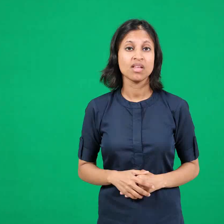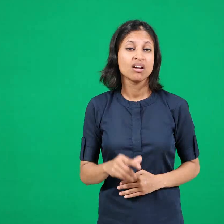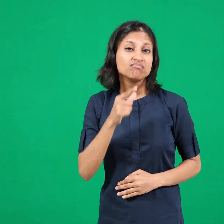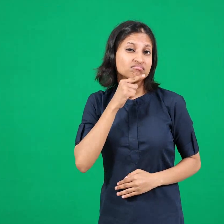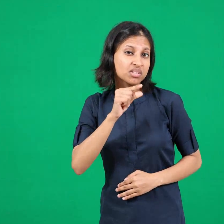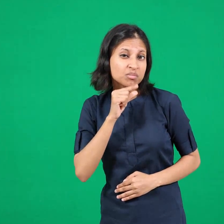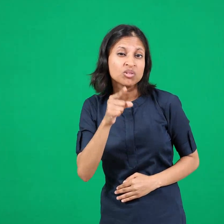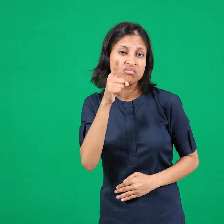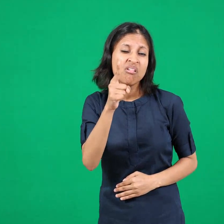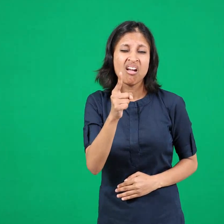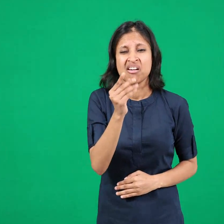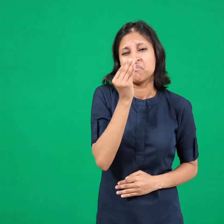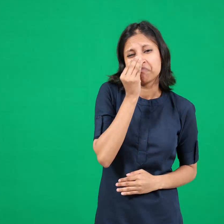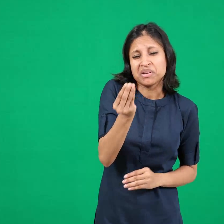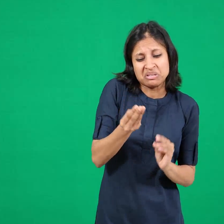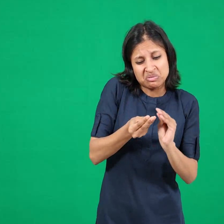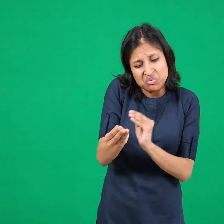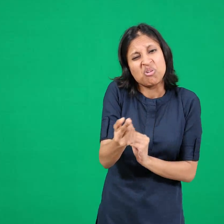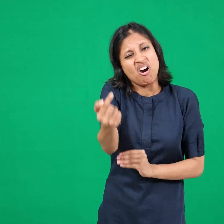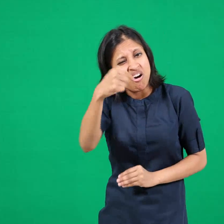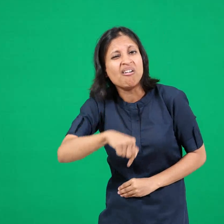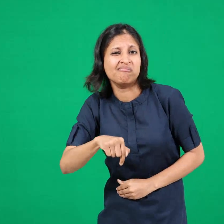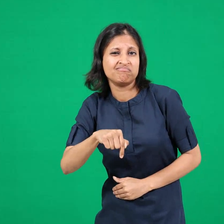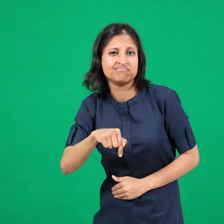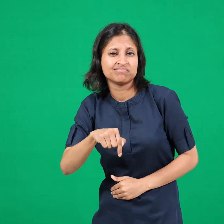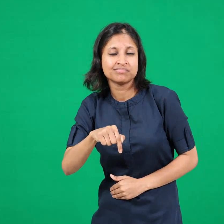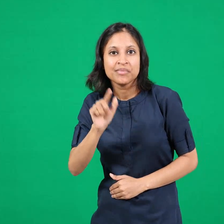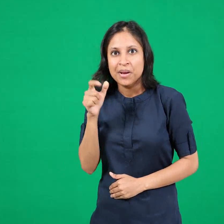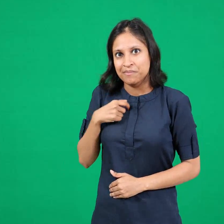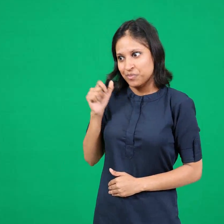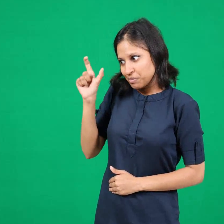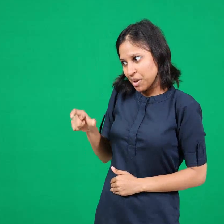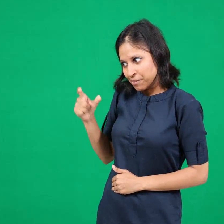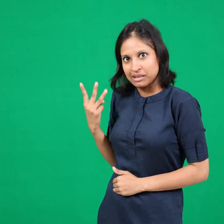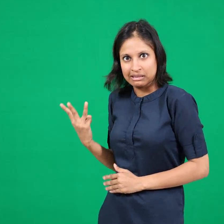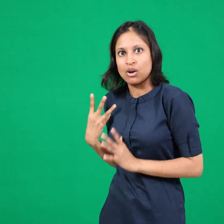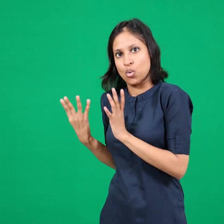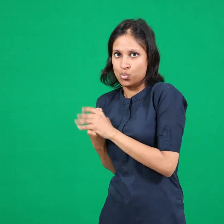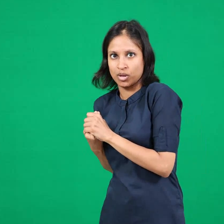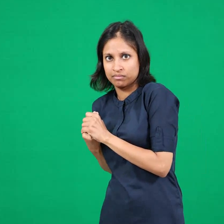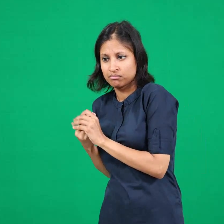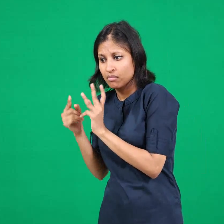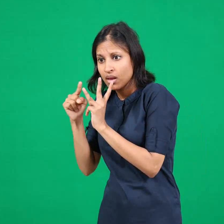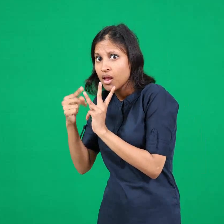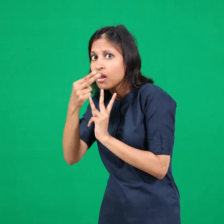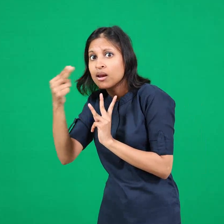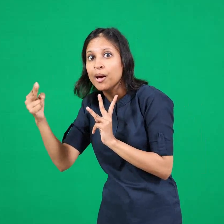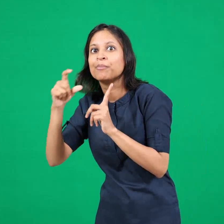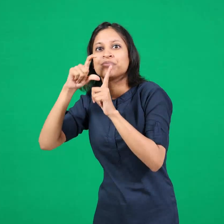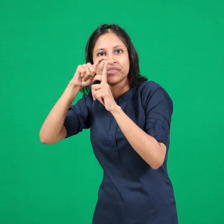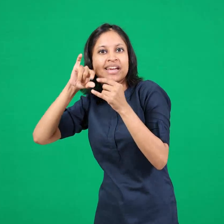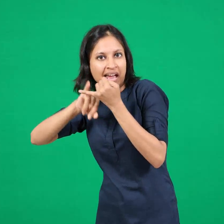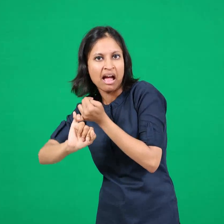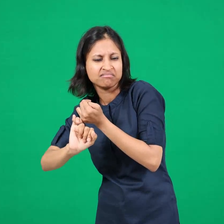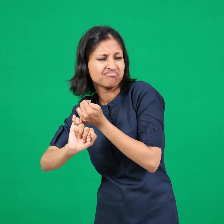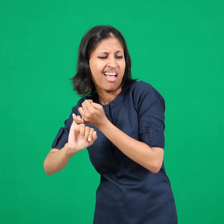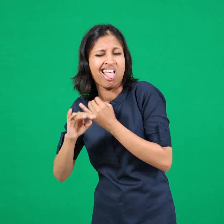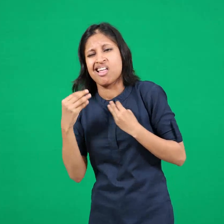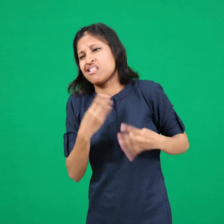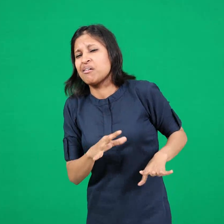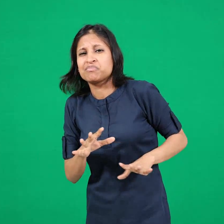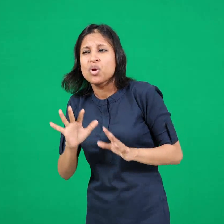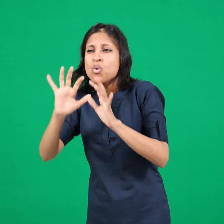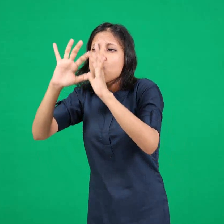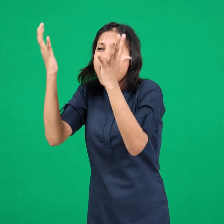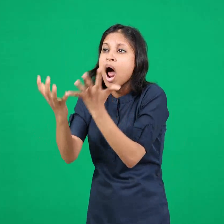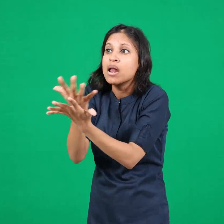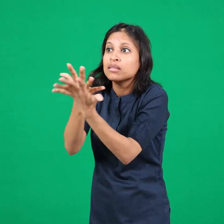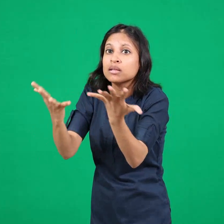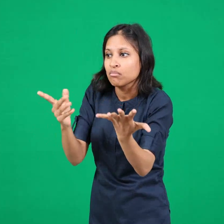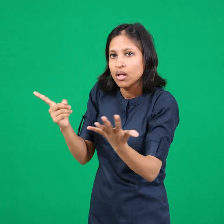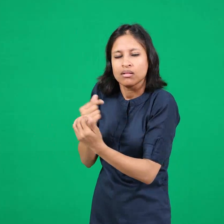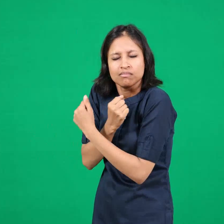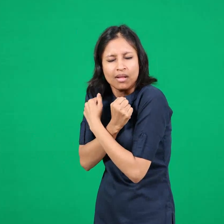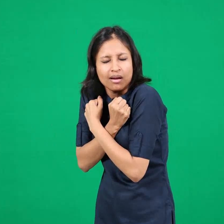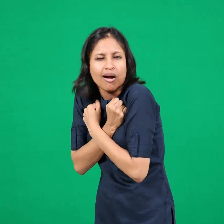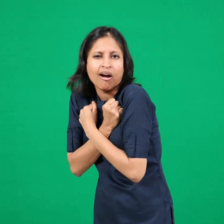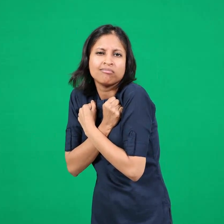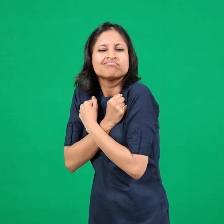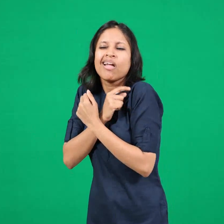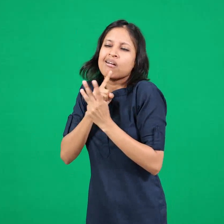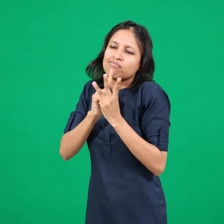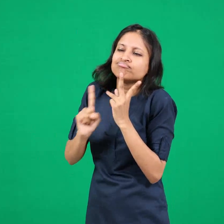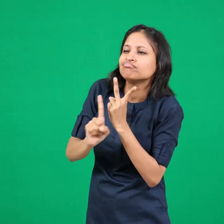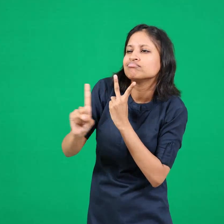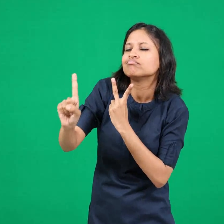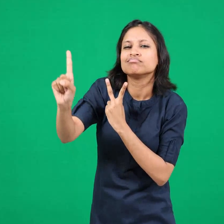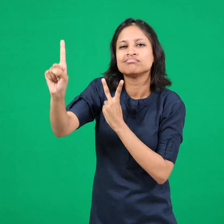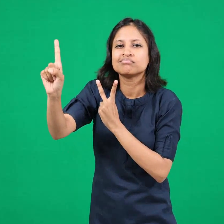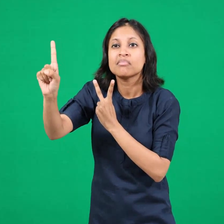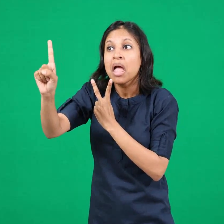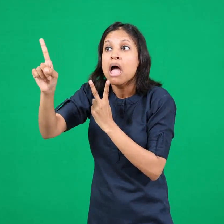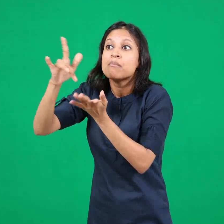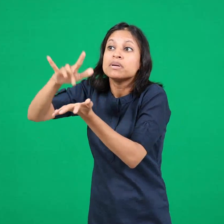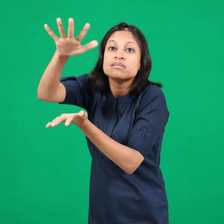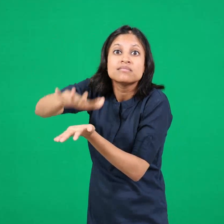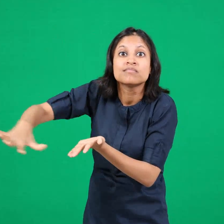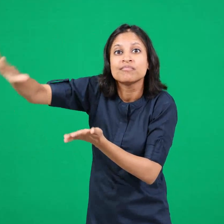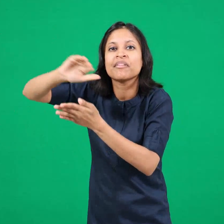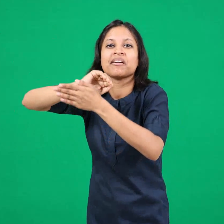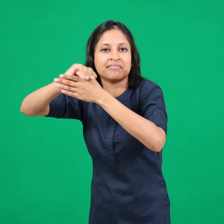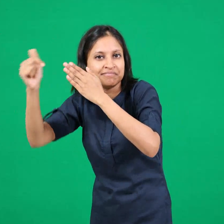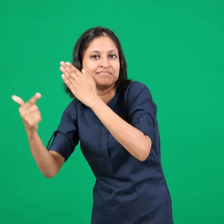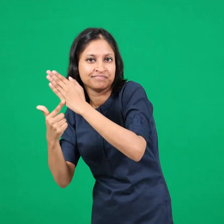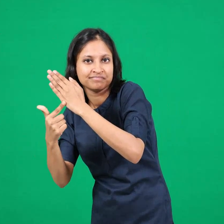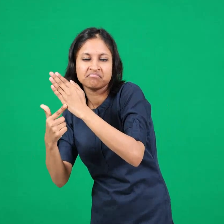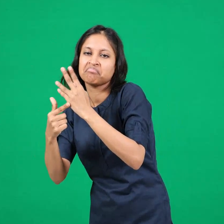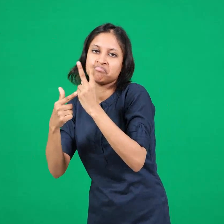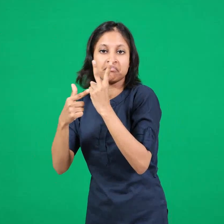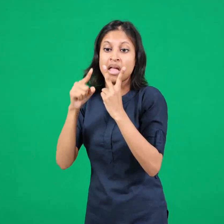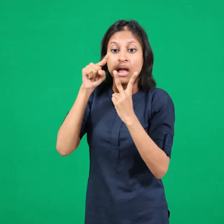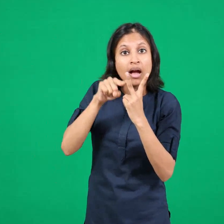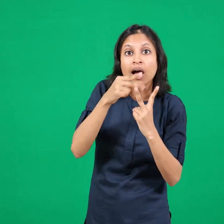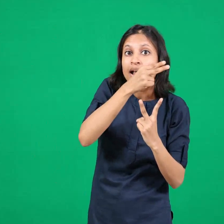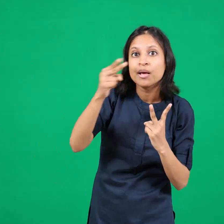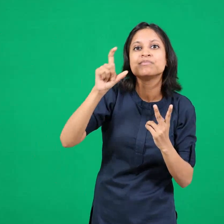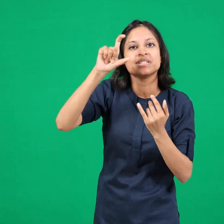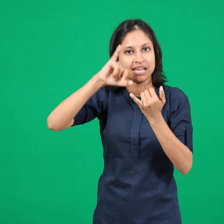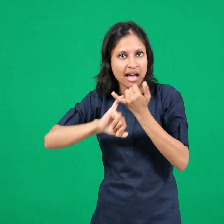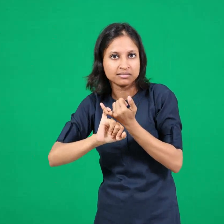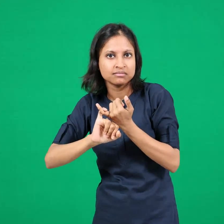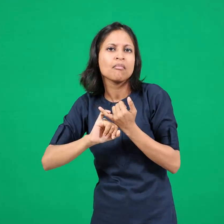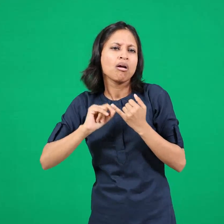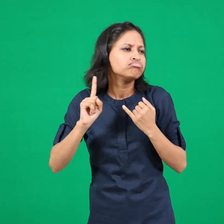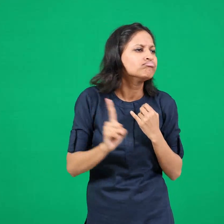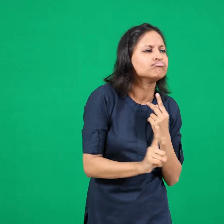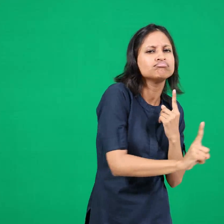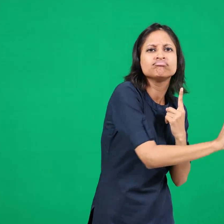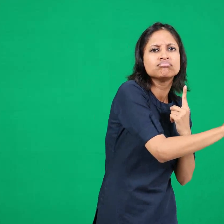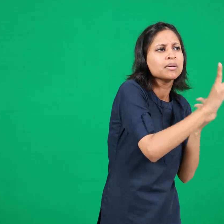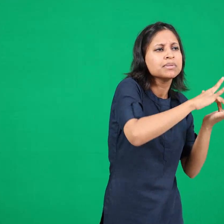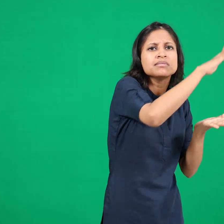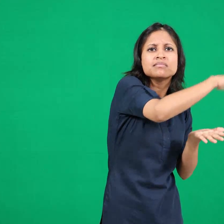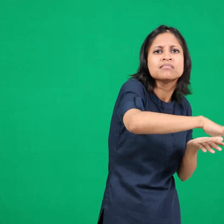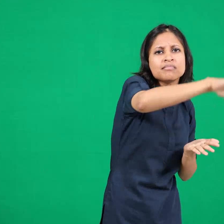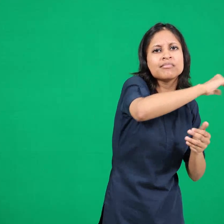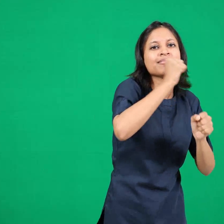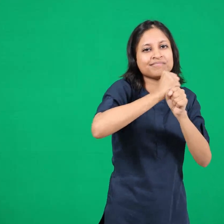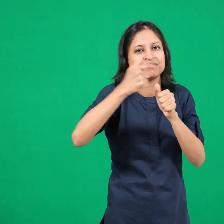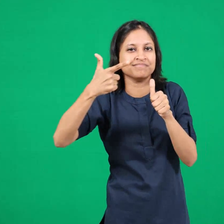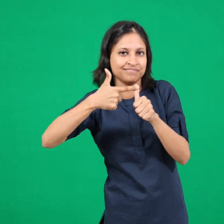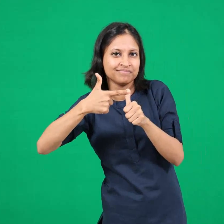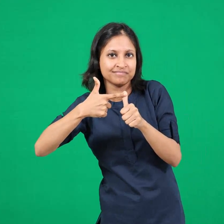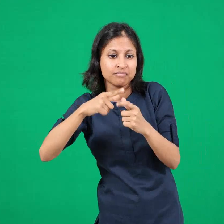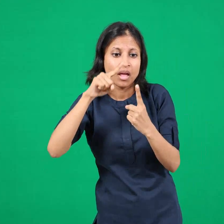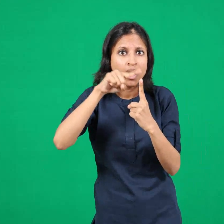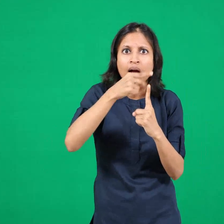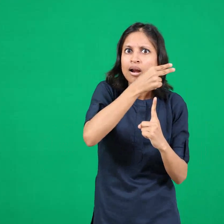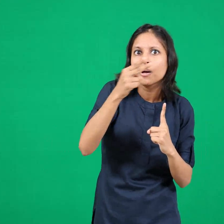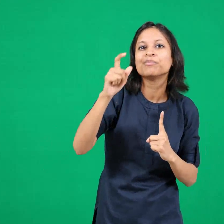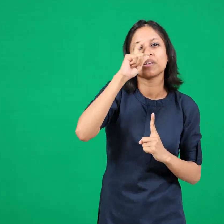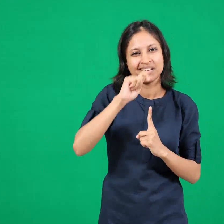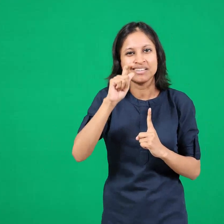Make every effort to come to me quickly, because Demas, in his love of this world, has deserted me and gone to Thessalonica.